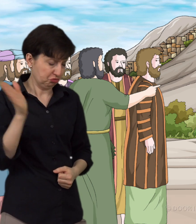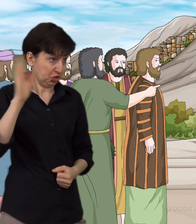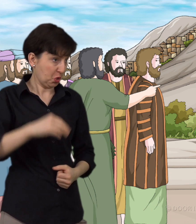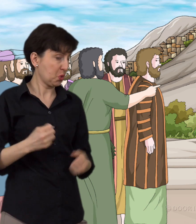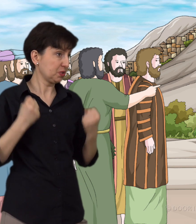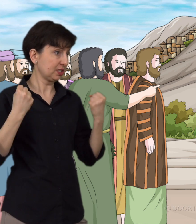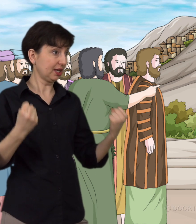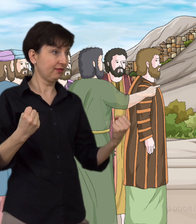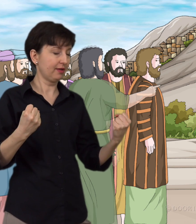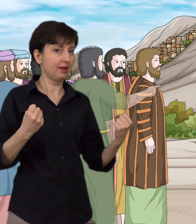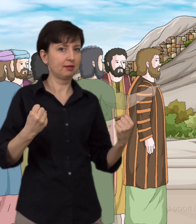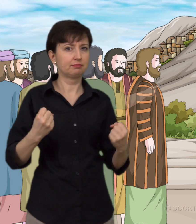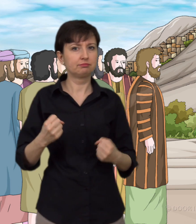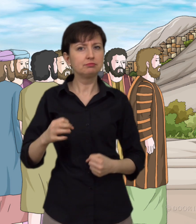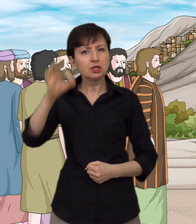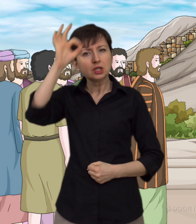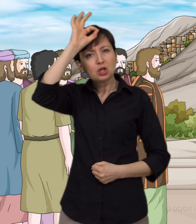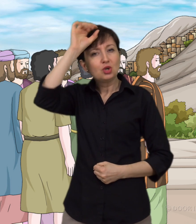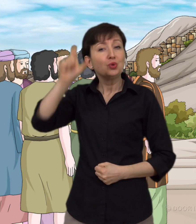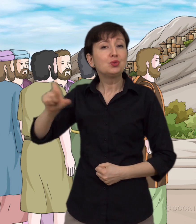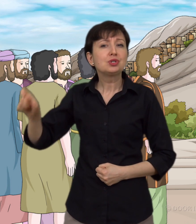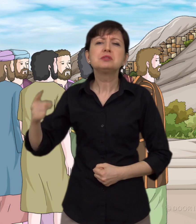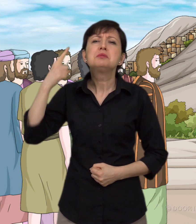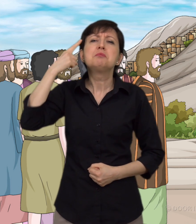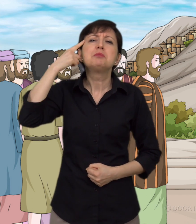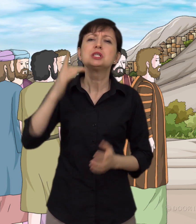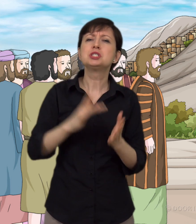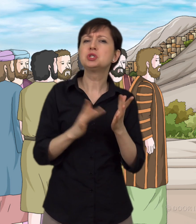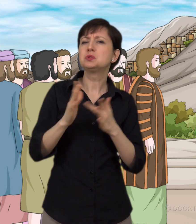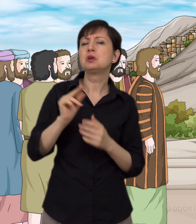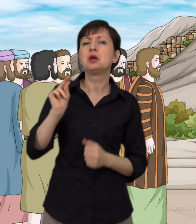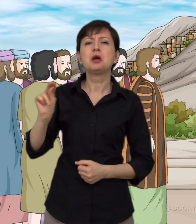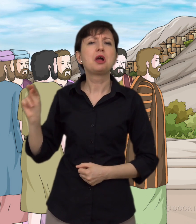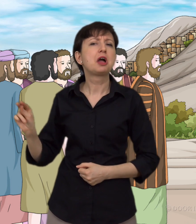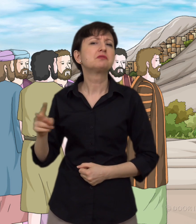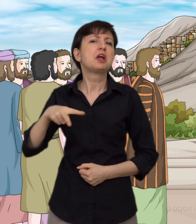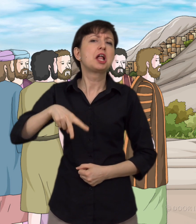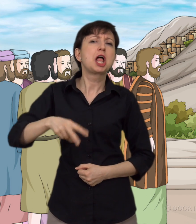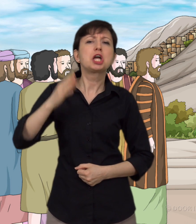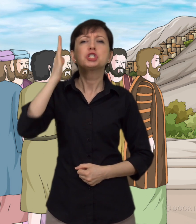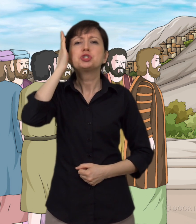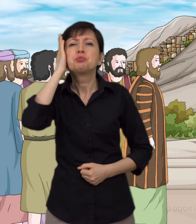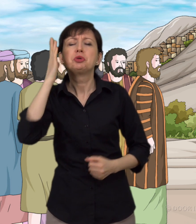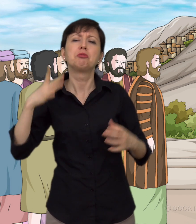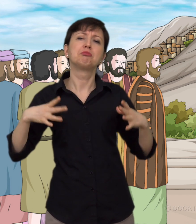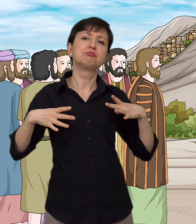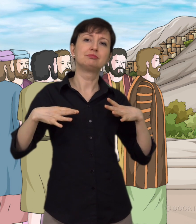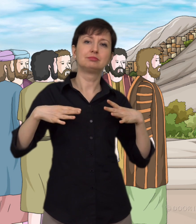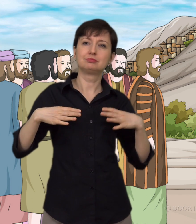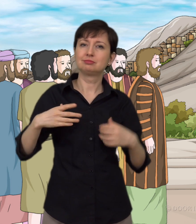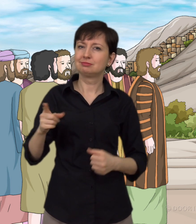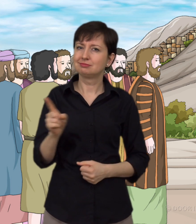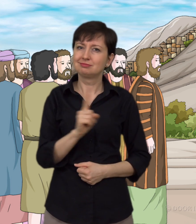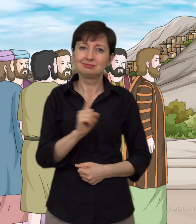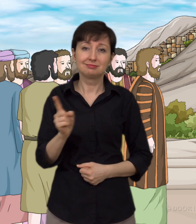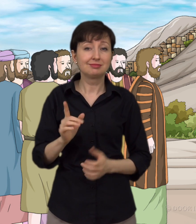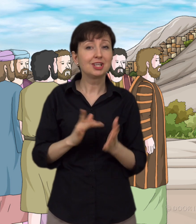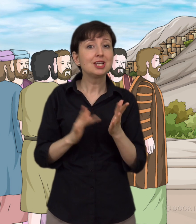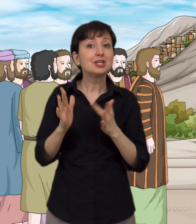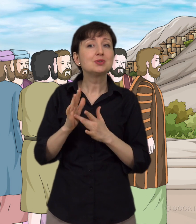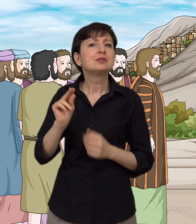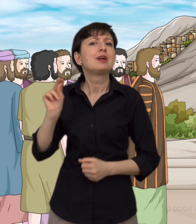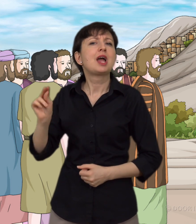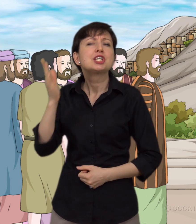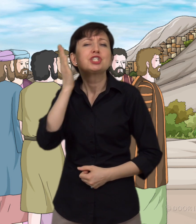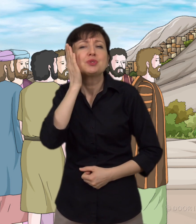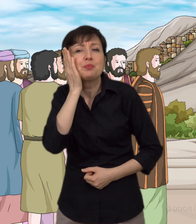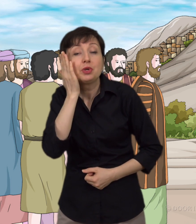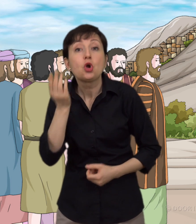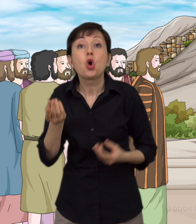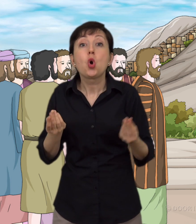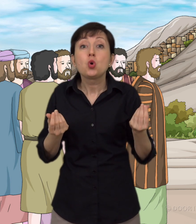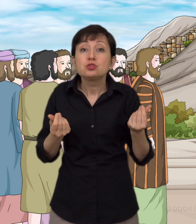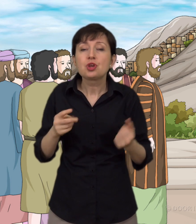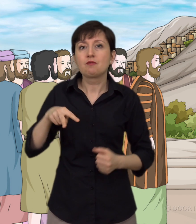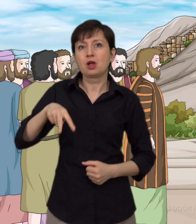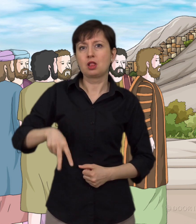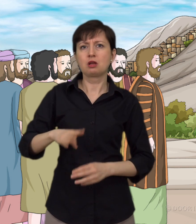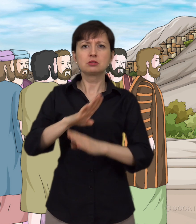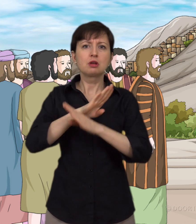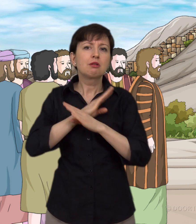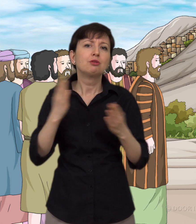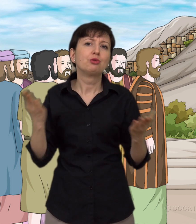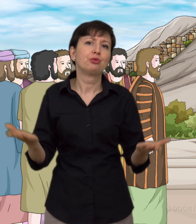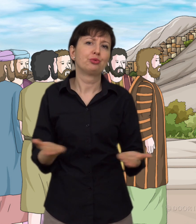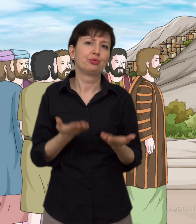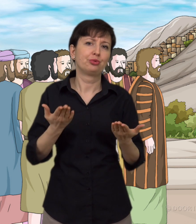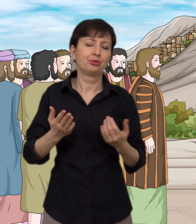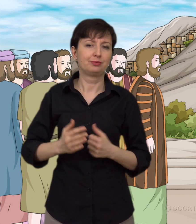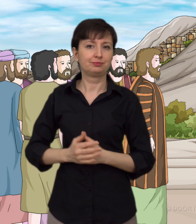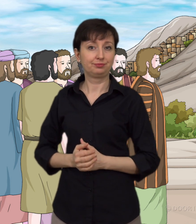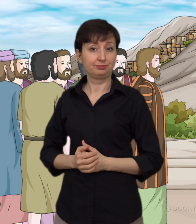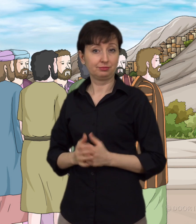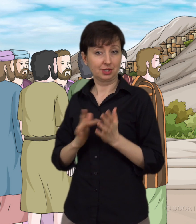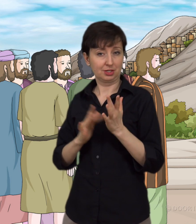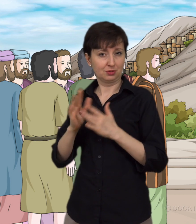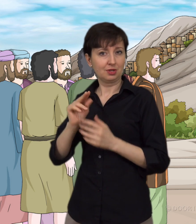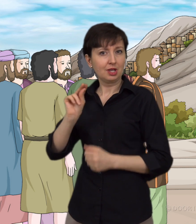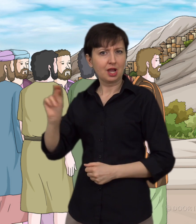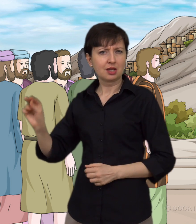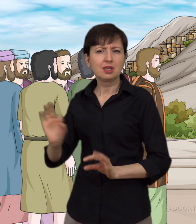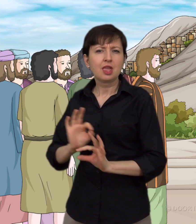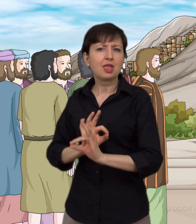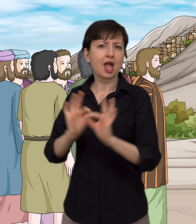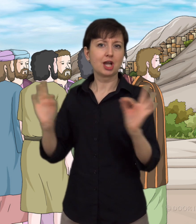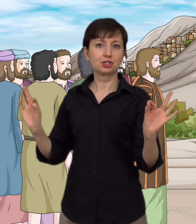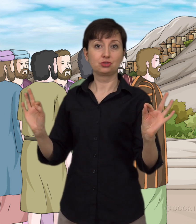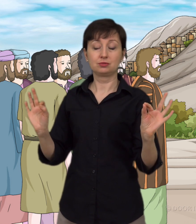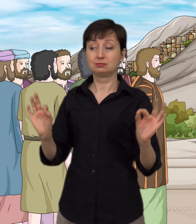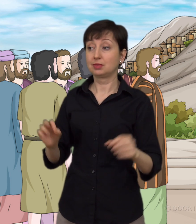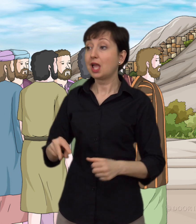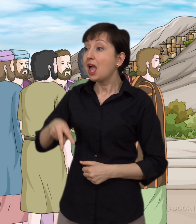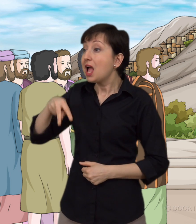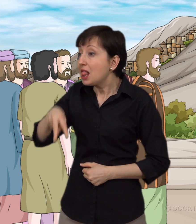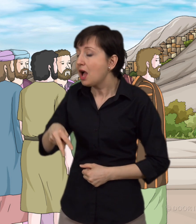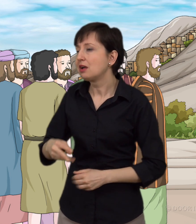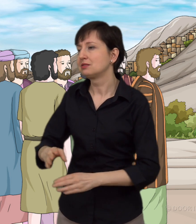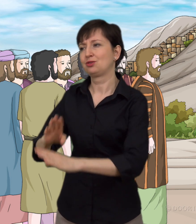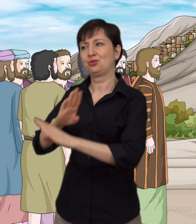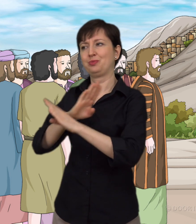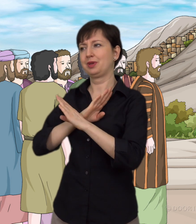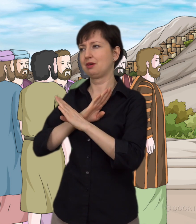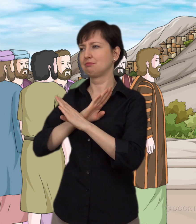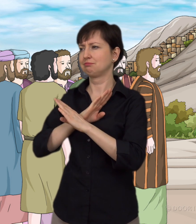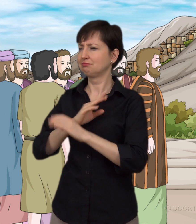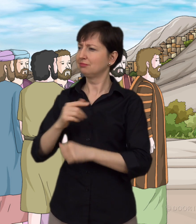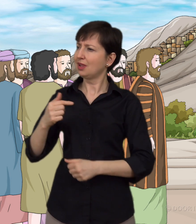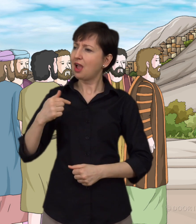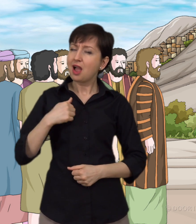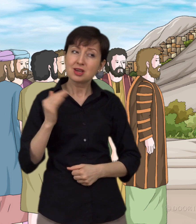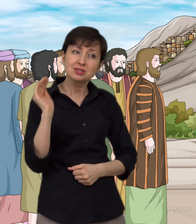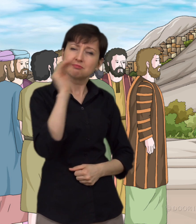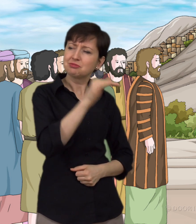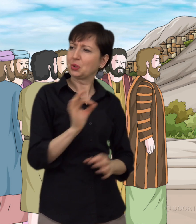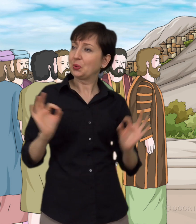They thought that Jesus was talking about actual sleep, but He was speaking about the death of Lazarus.